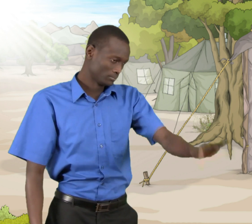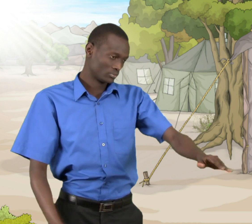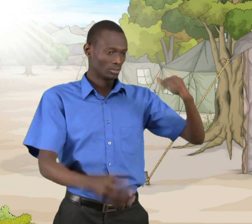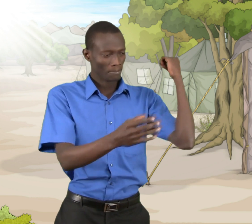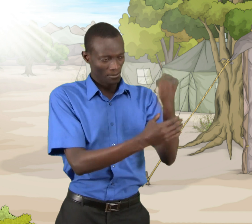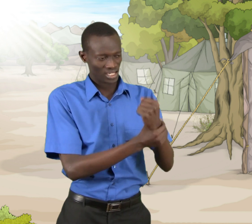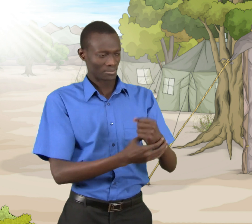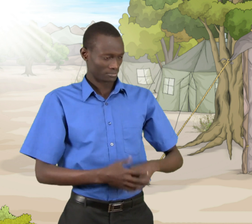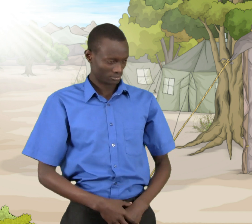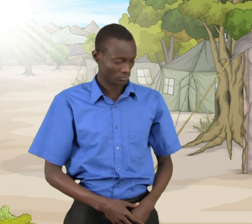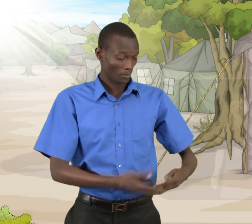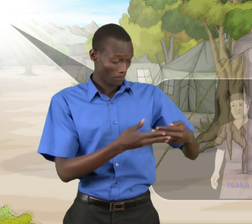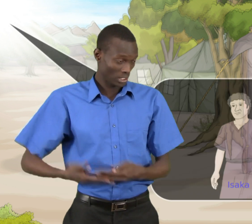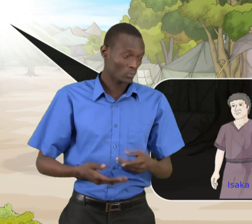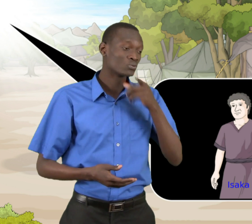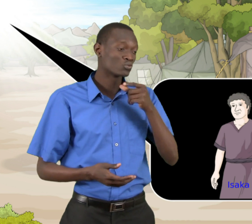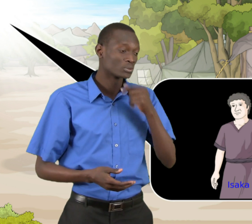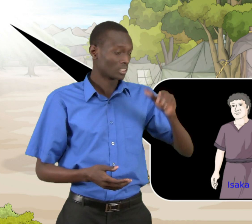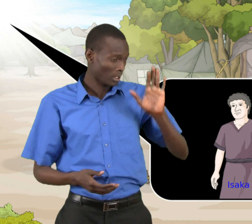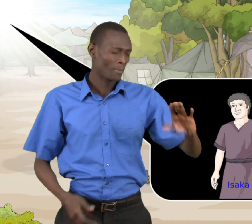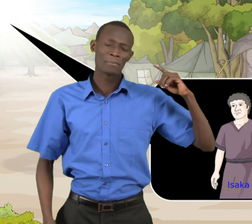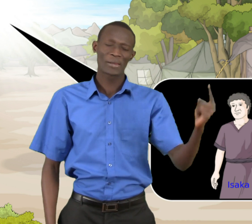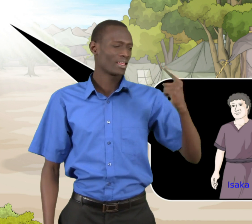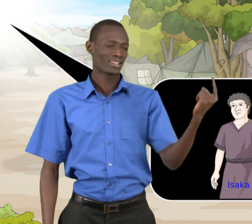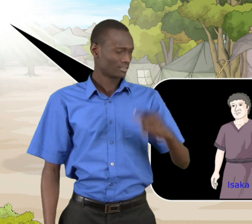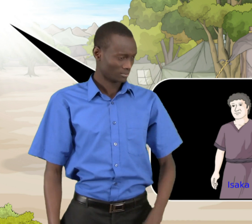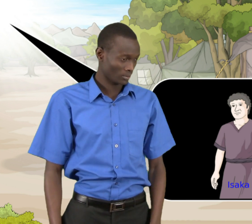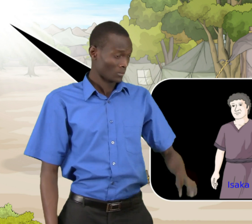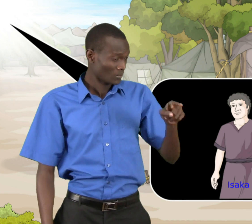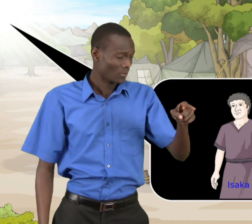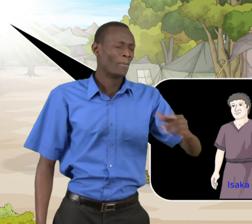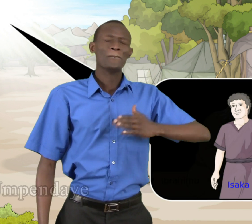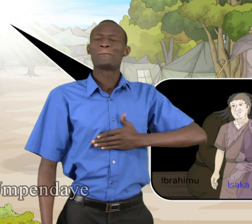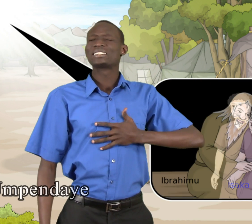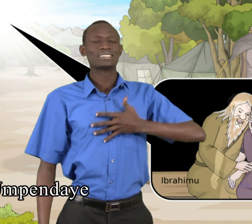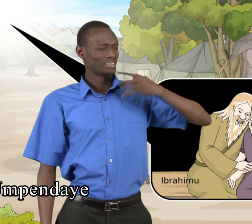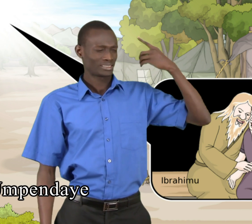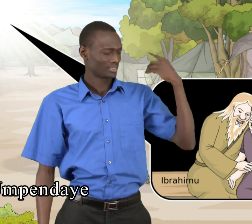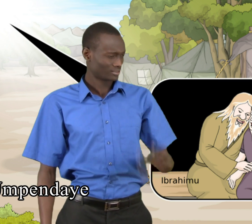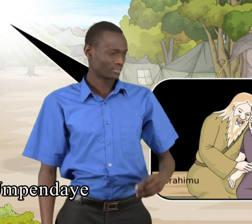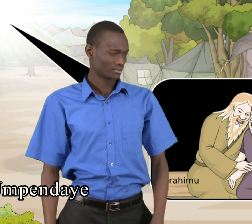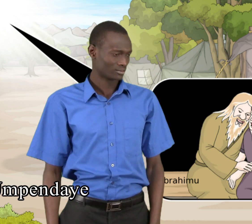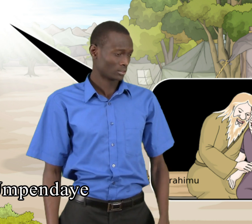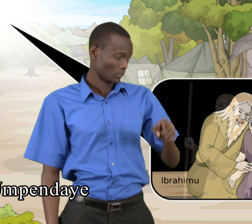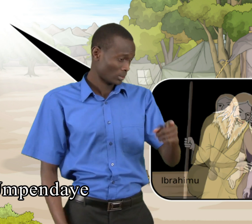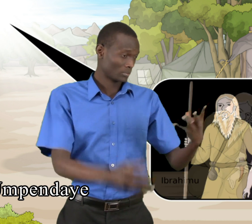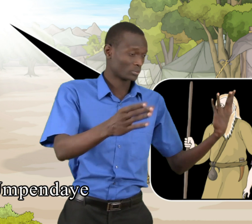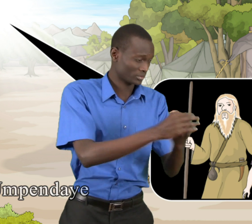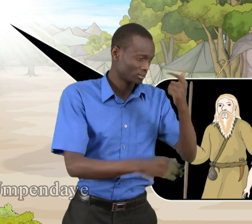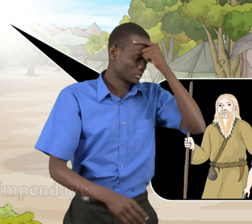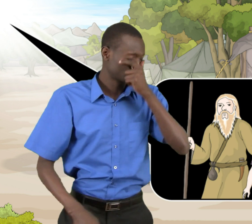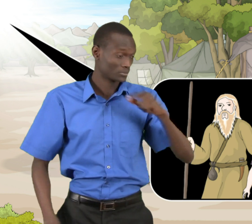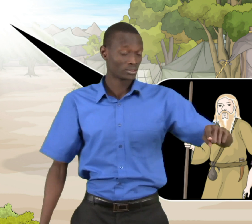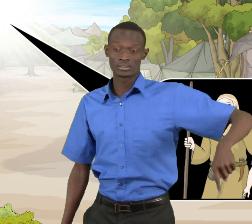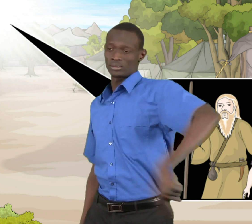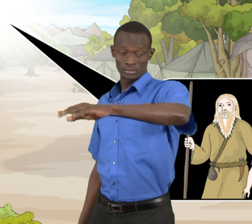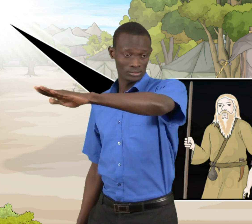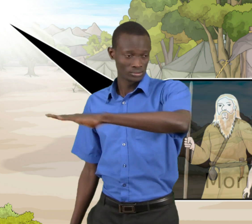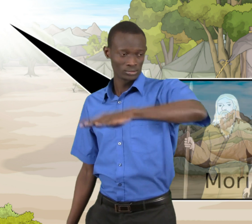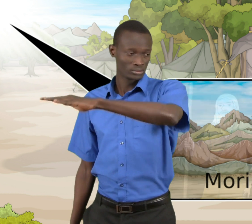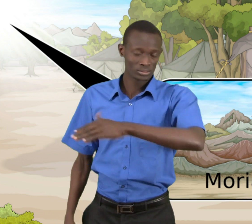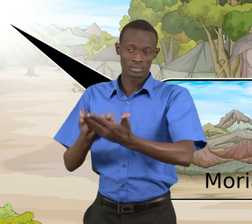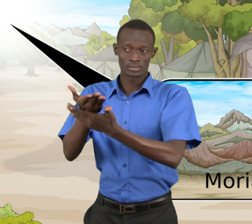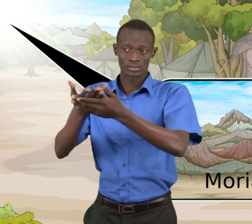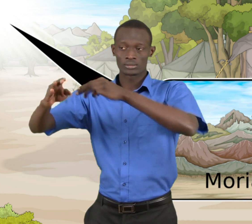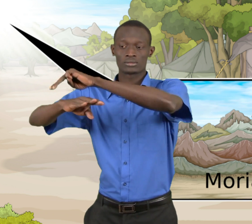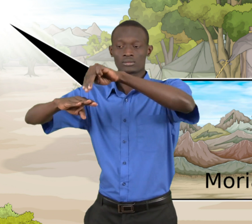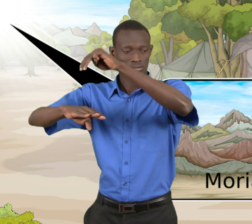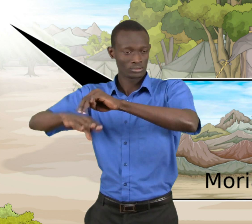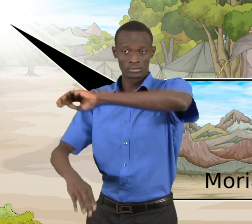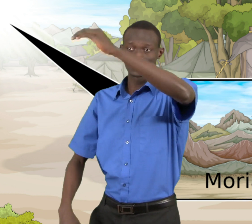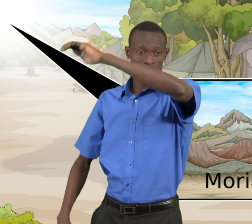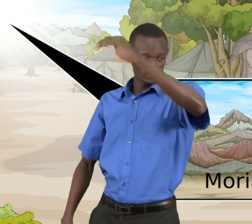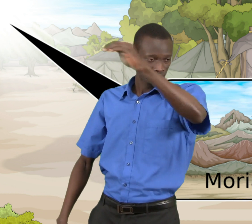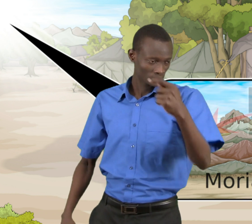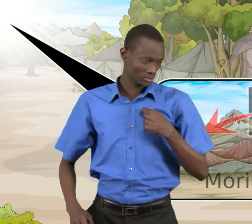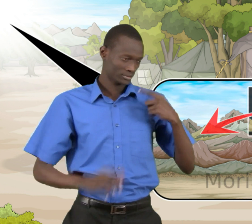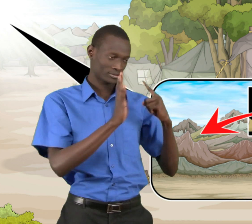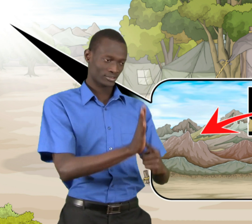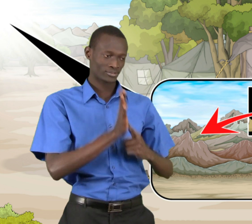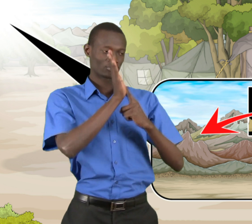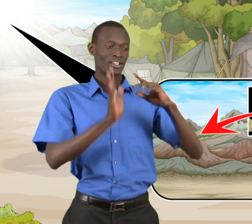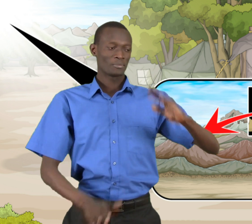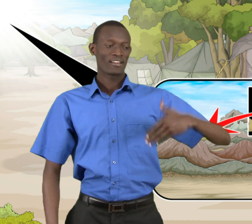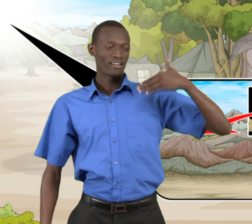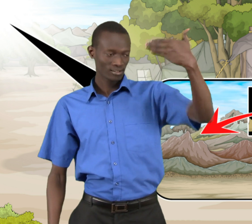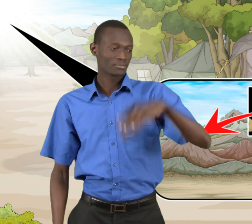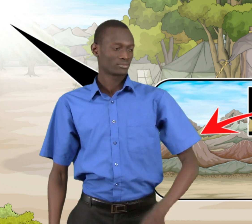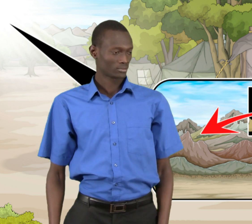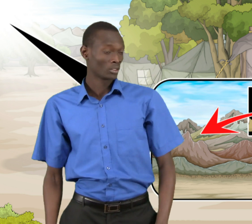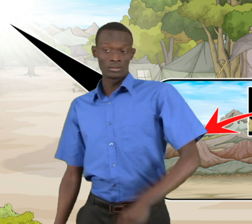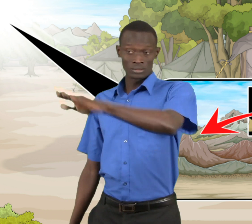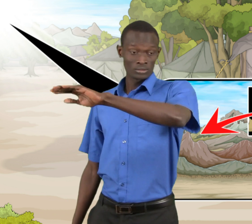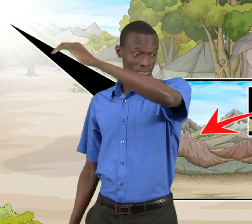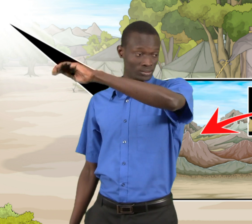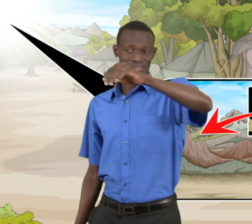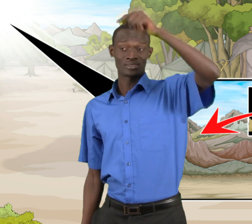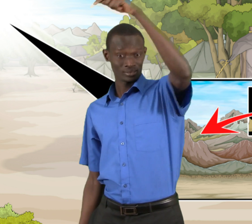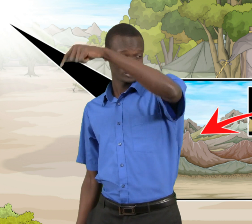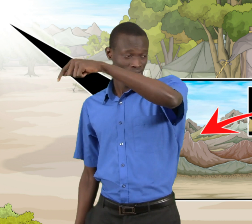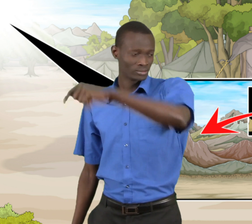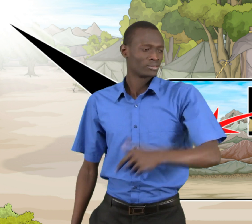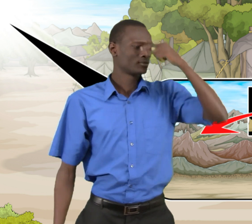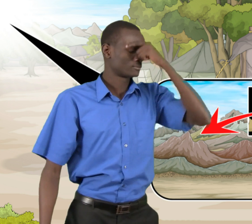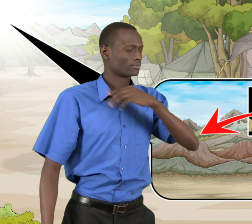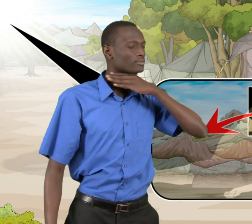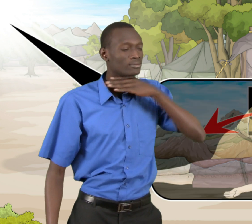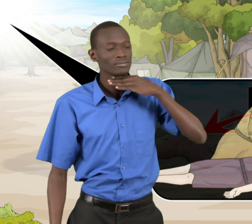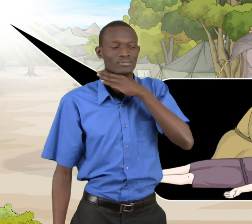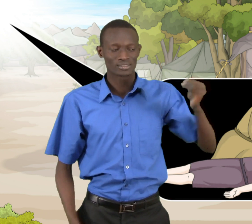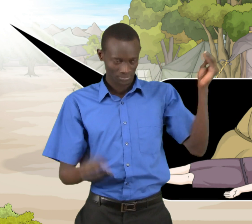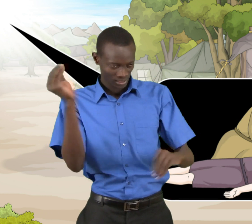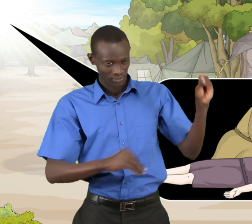“Take your son,” God said, “your only son Isaac, whom you love, and go to the land of Moriah.